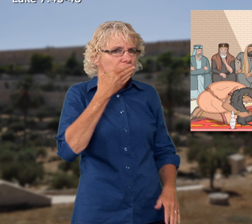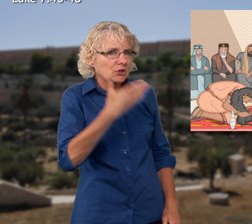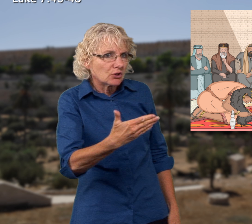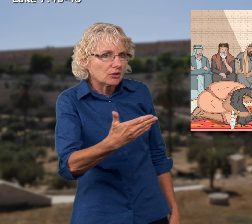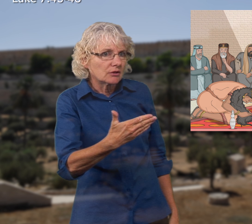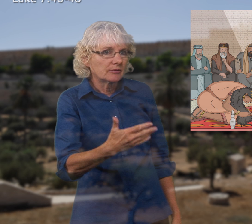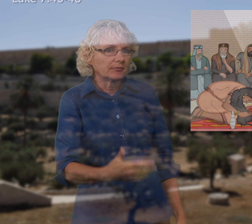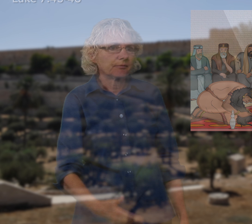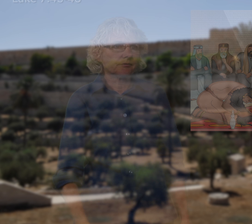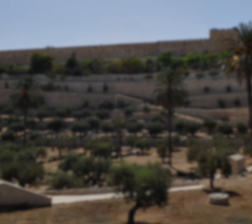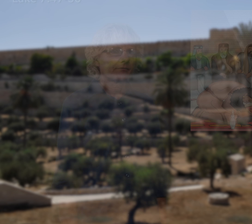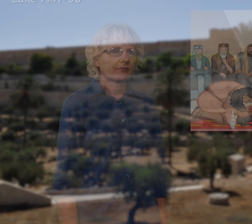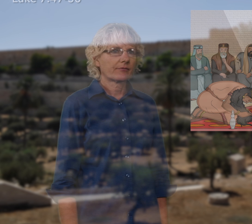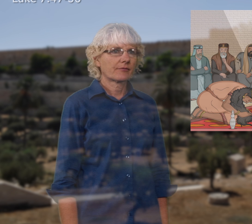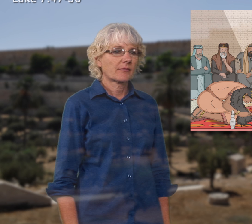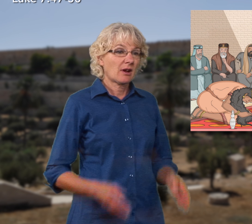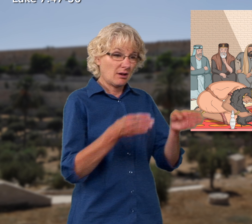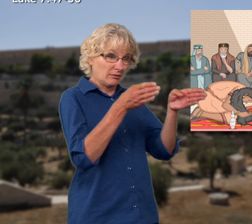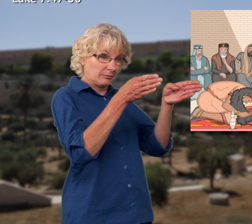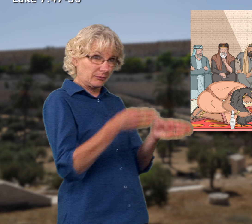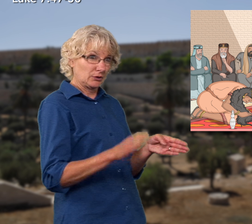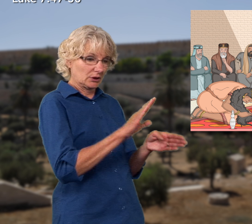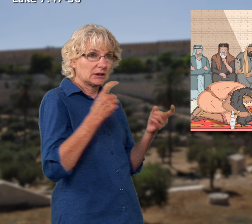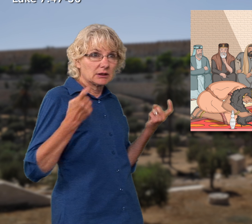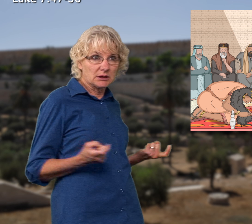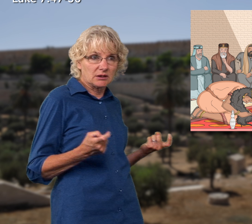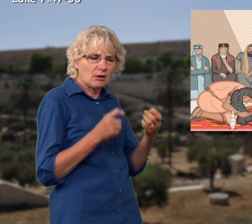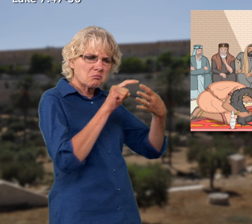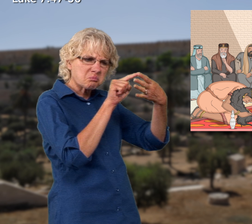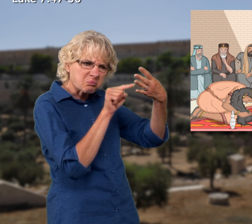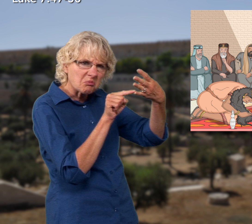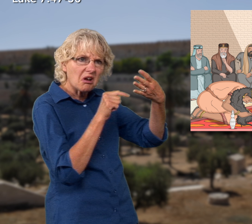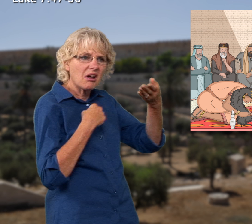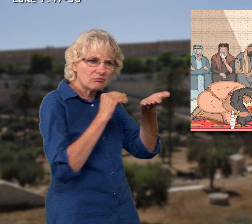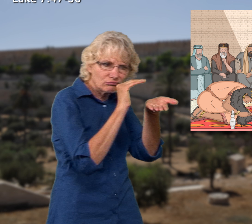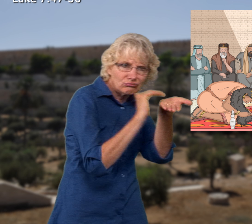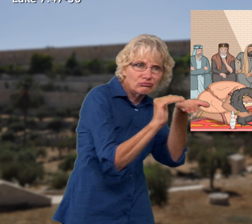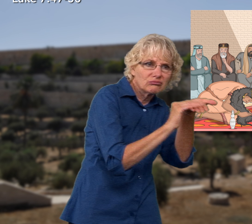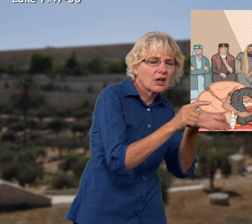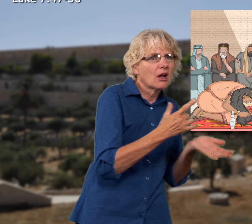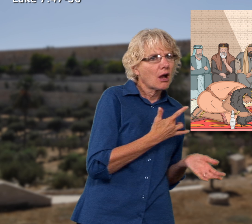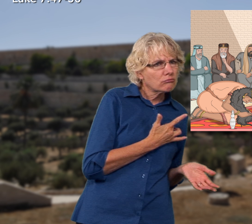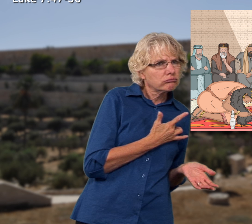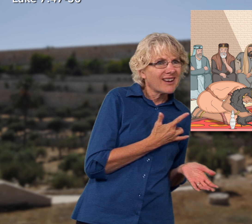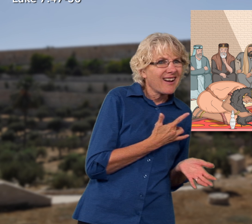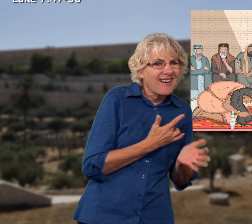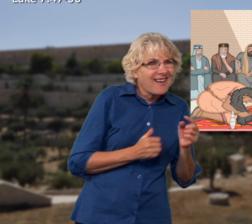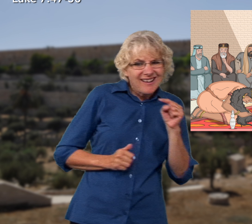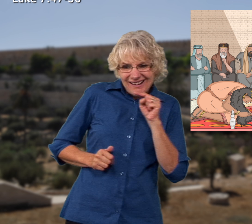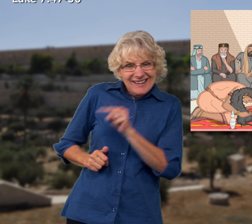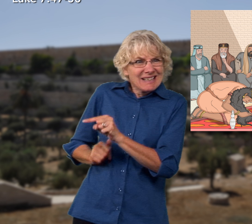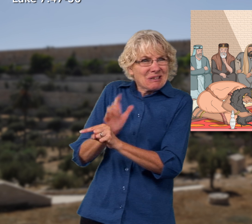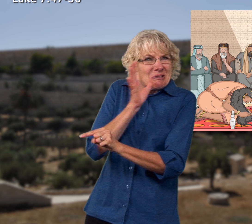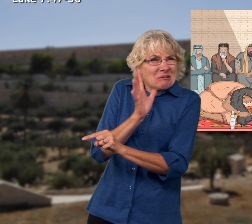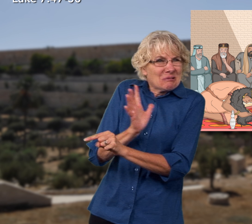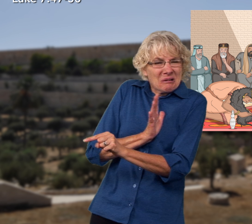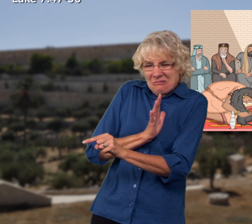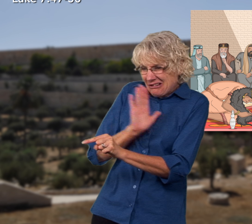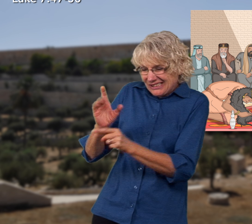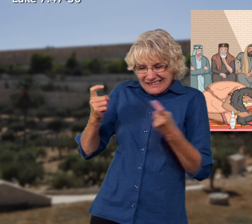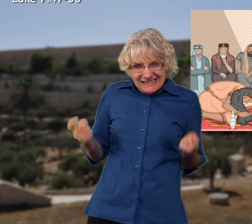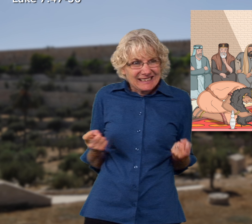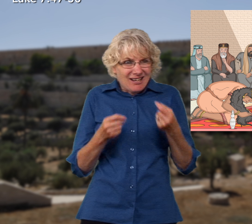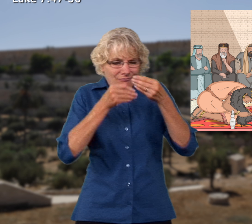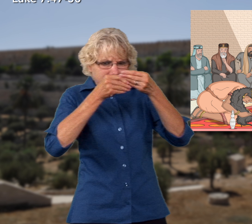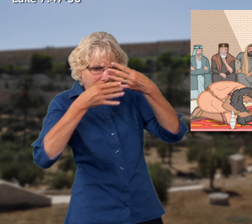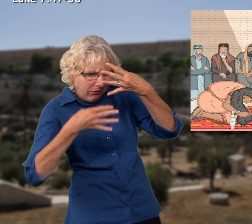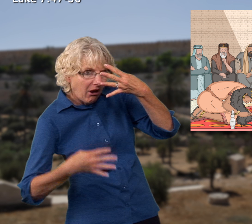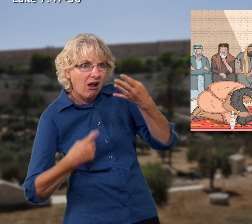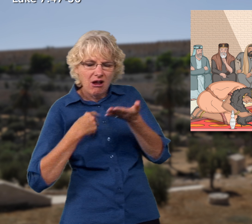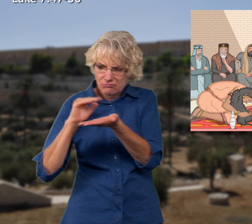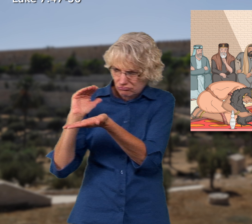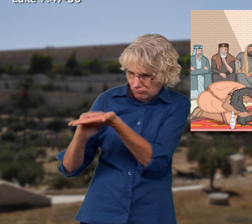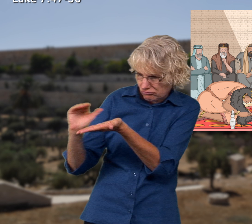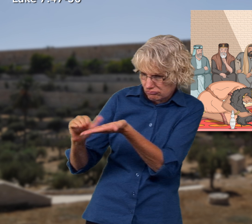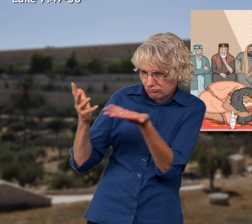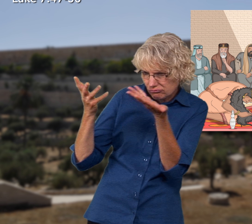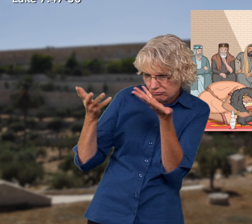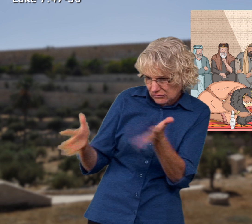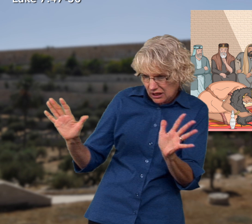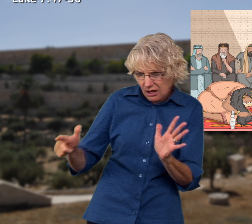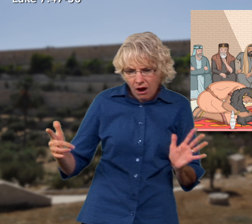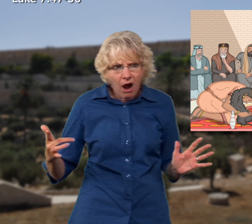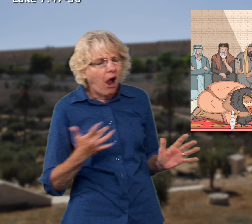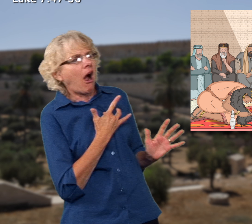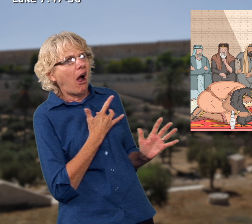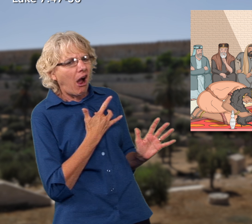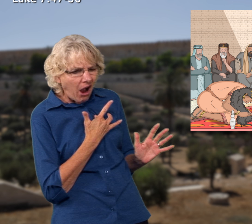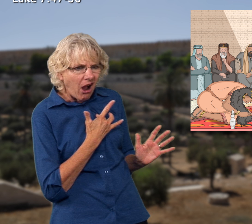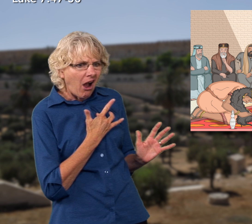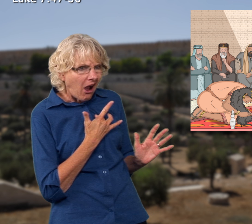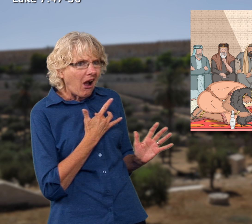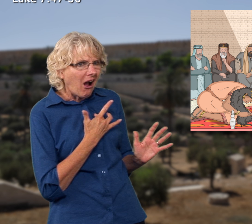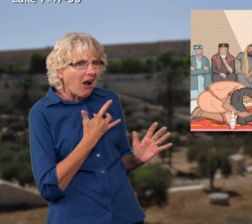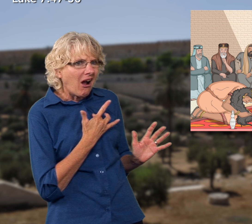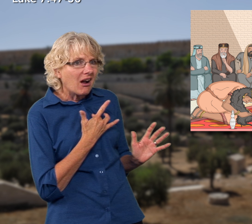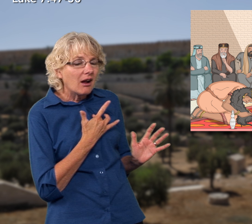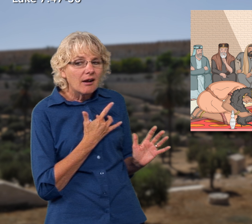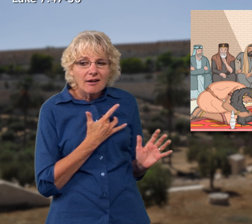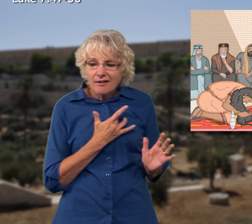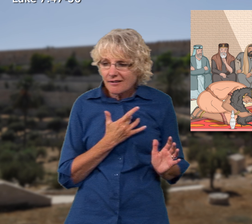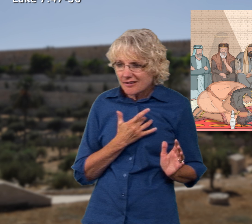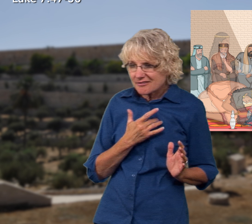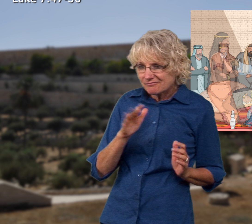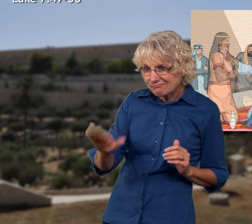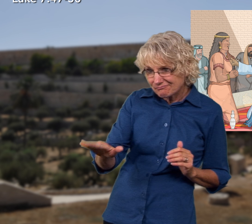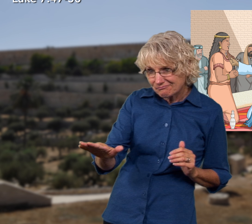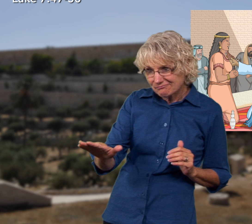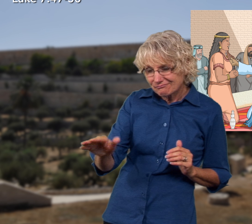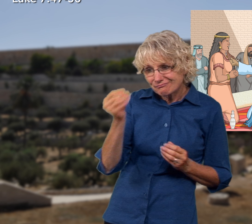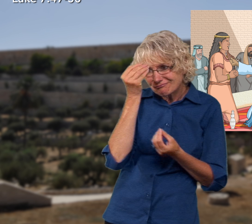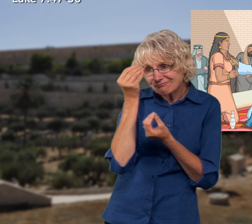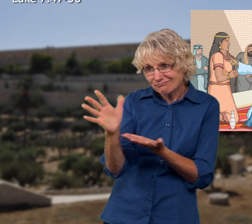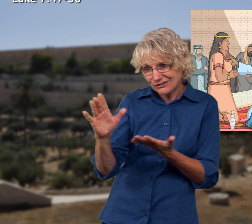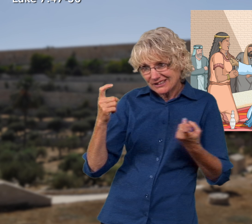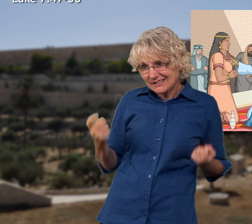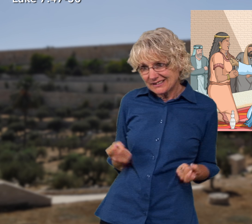Therefore I tell you, because her many sins have been forgiven, she has loved much. But he who has been forgiven little loves little.”